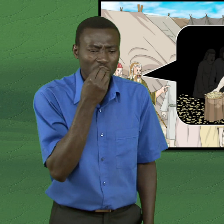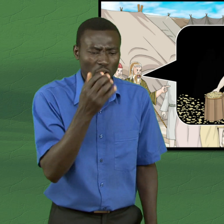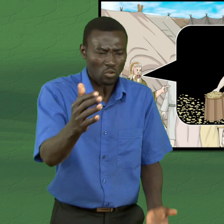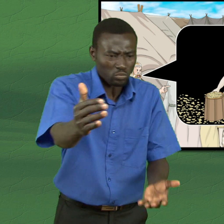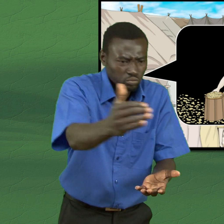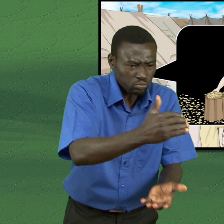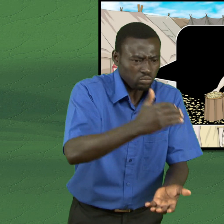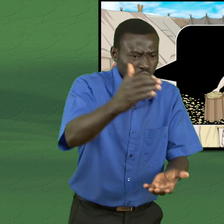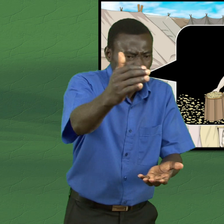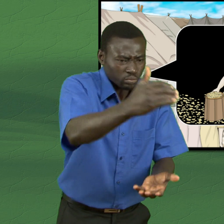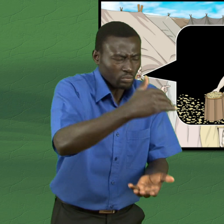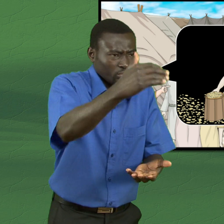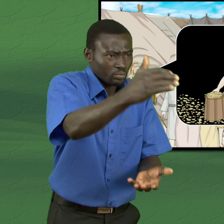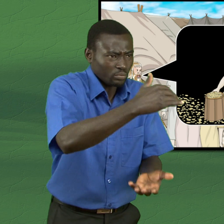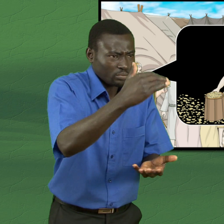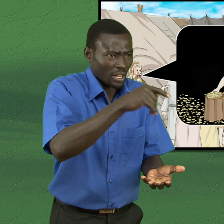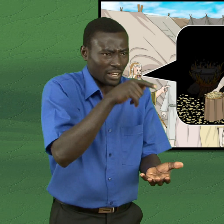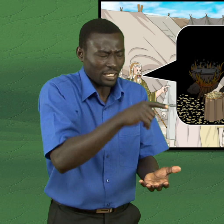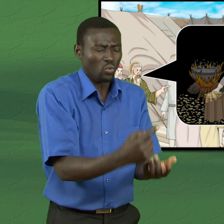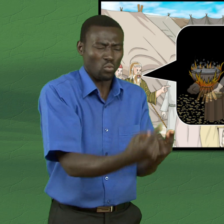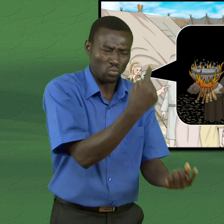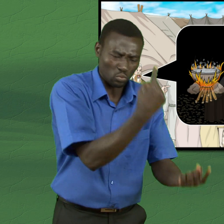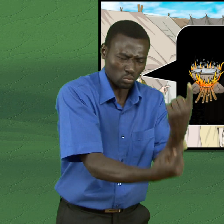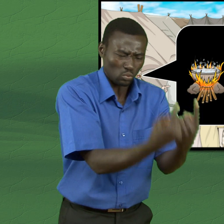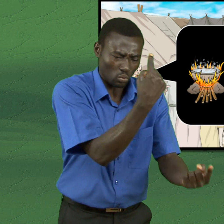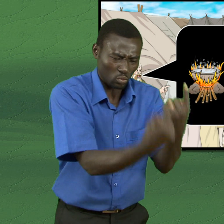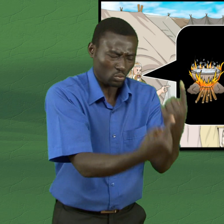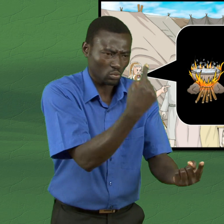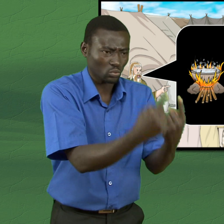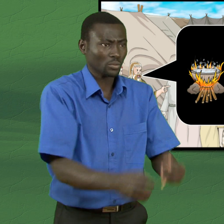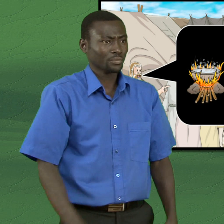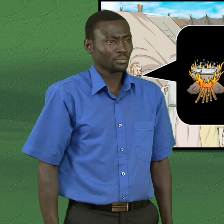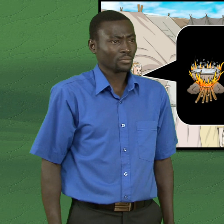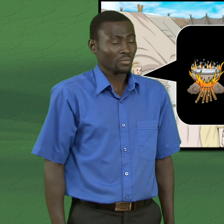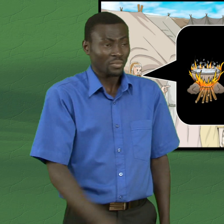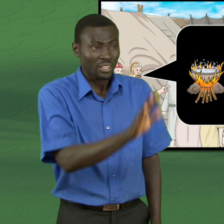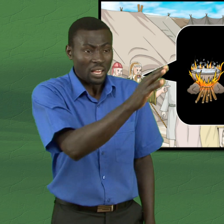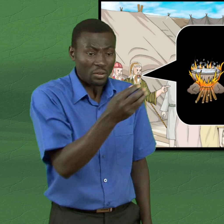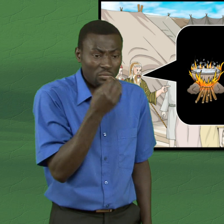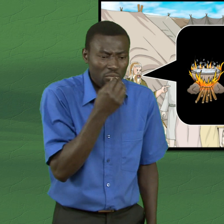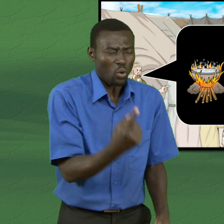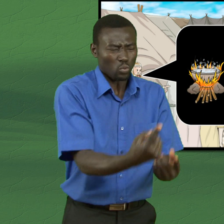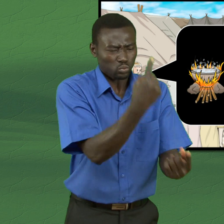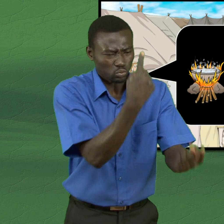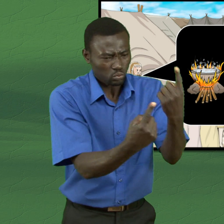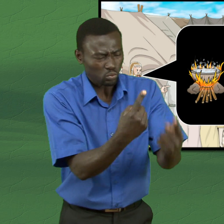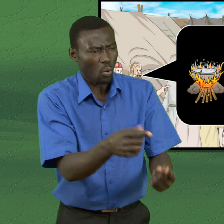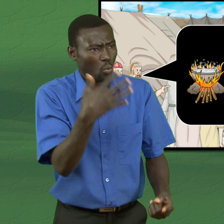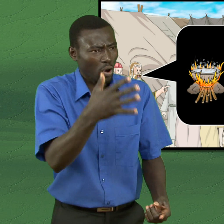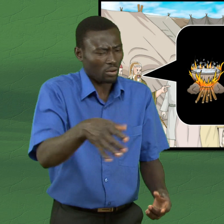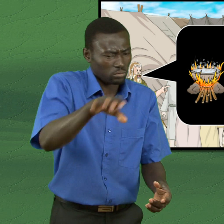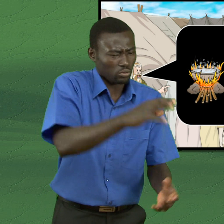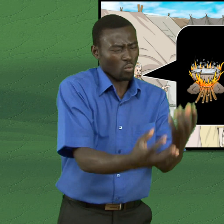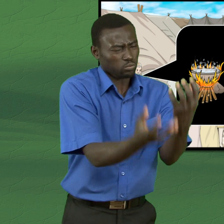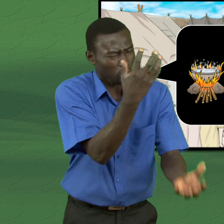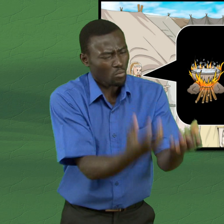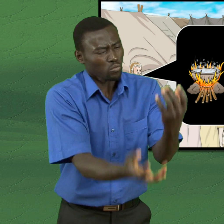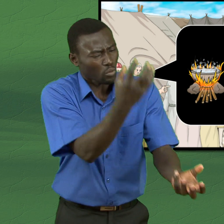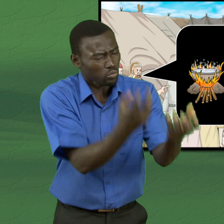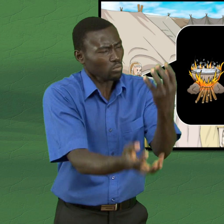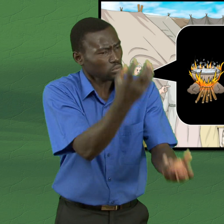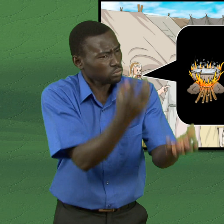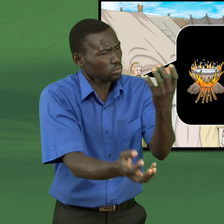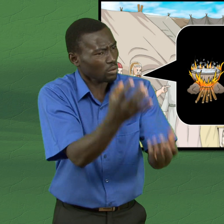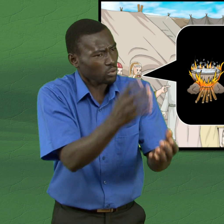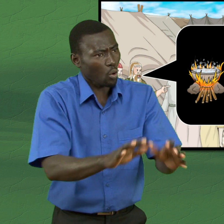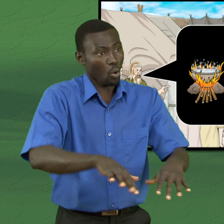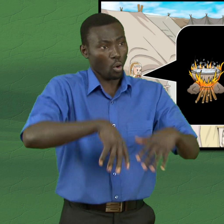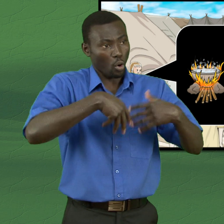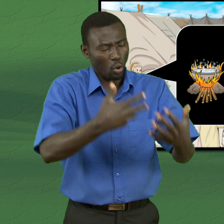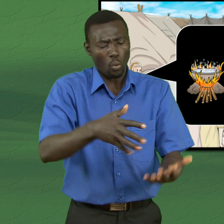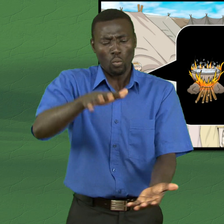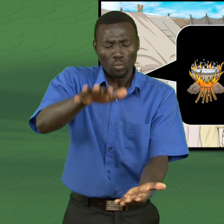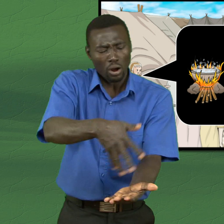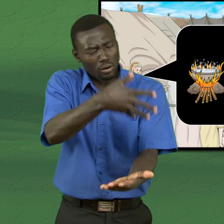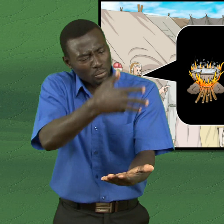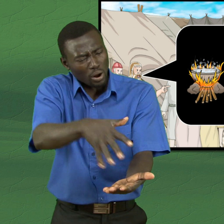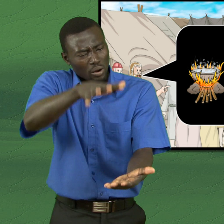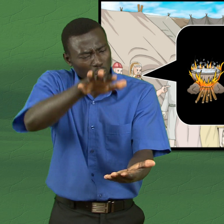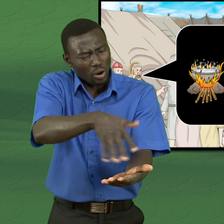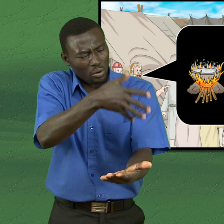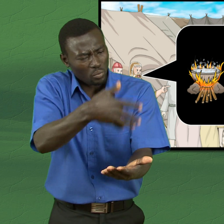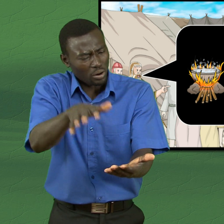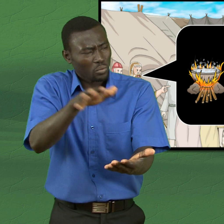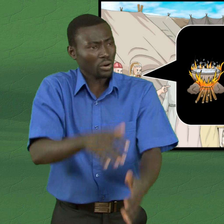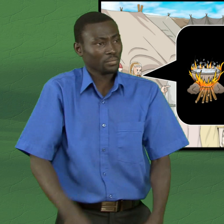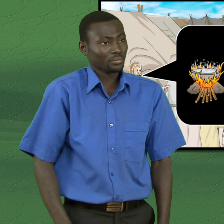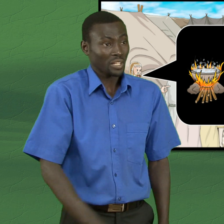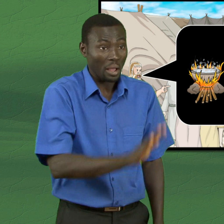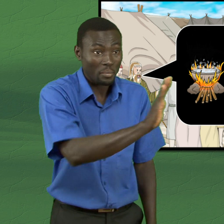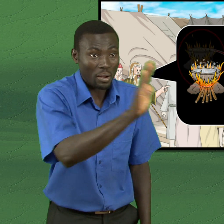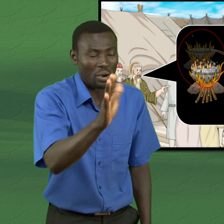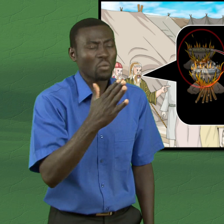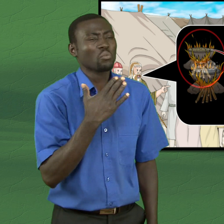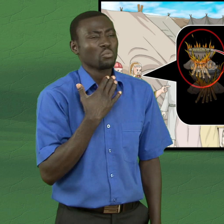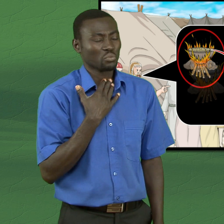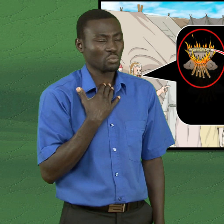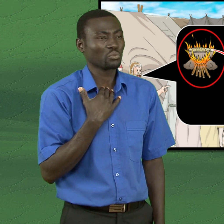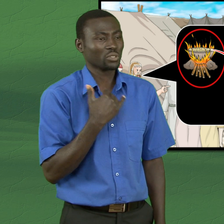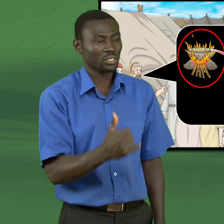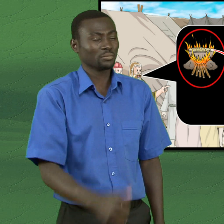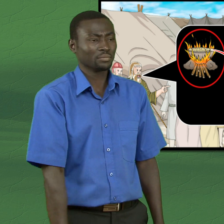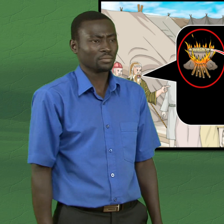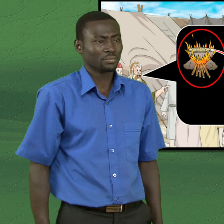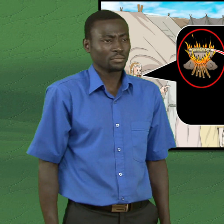So bake what you want to bake, and boil what you want to boil.